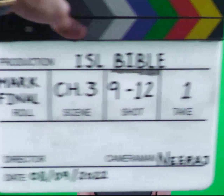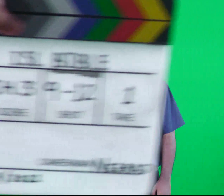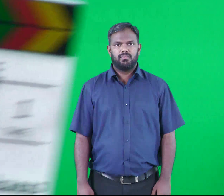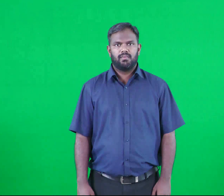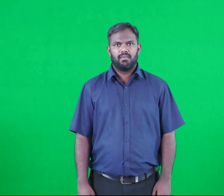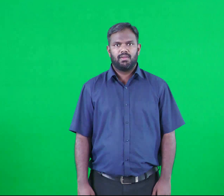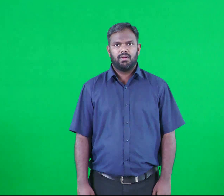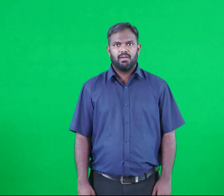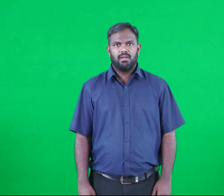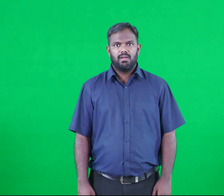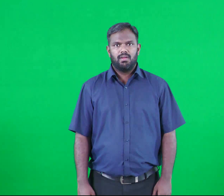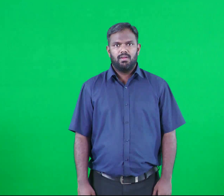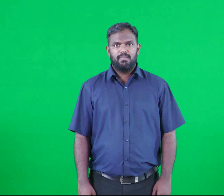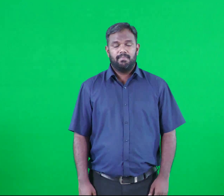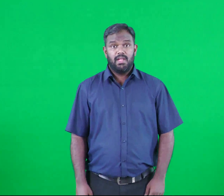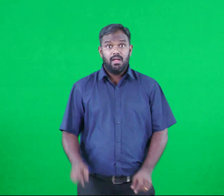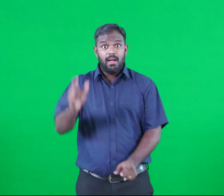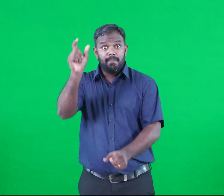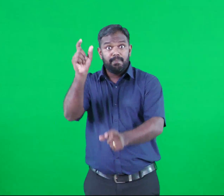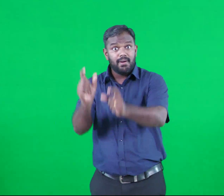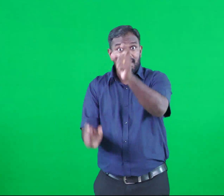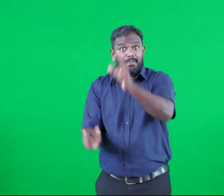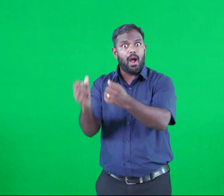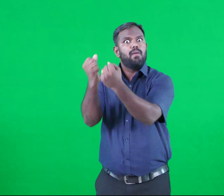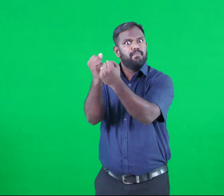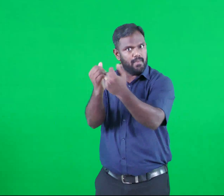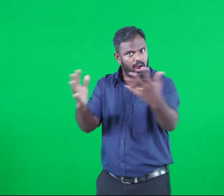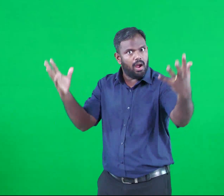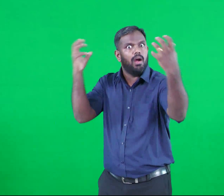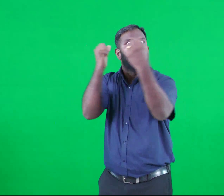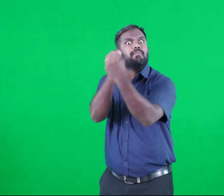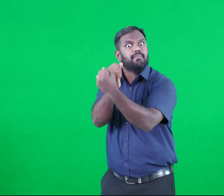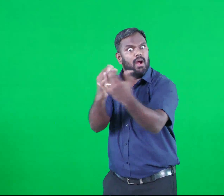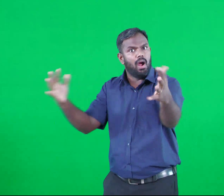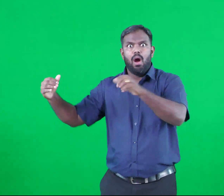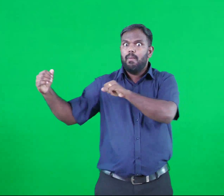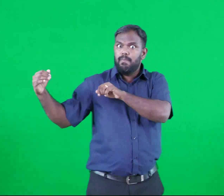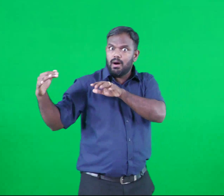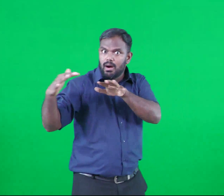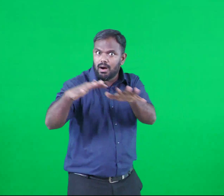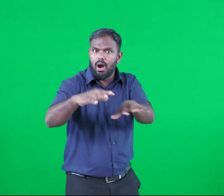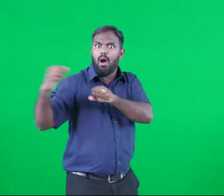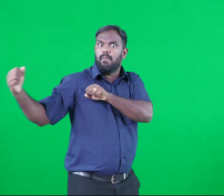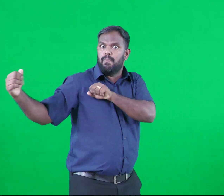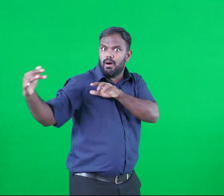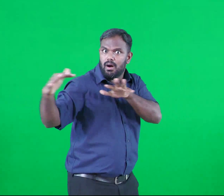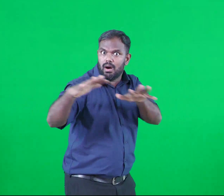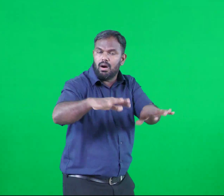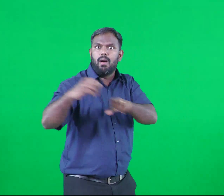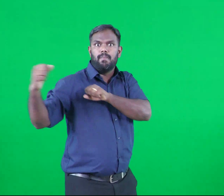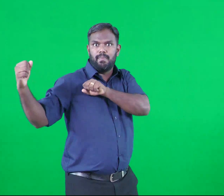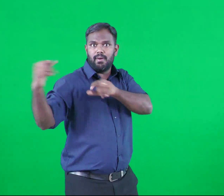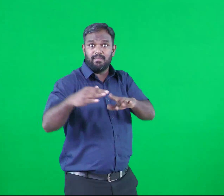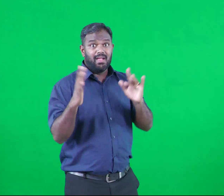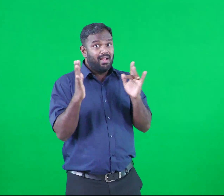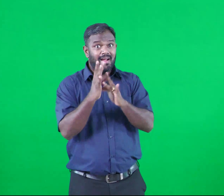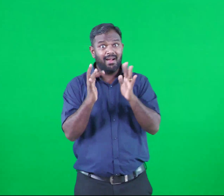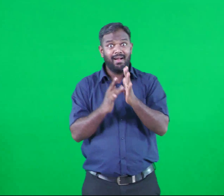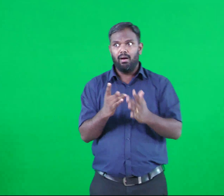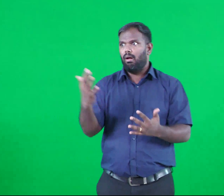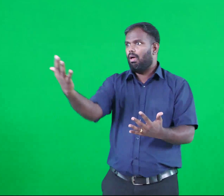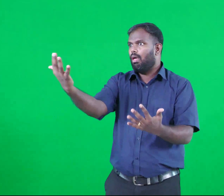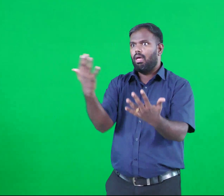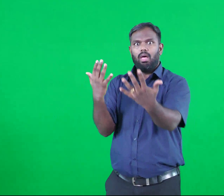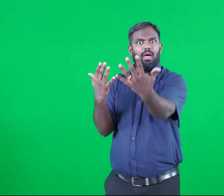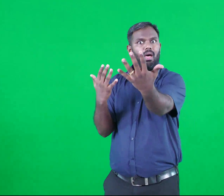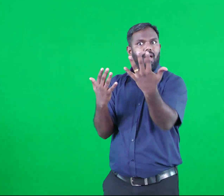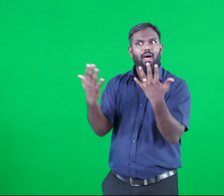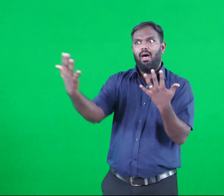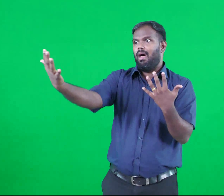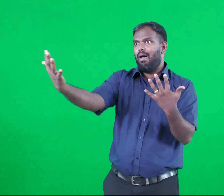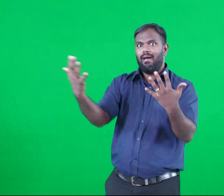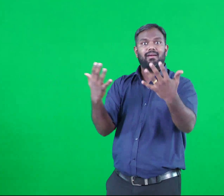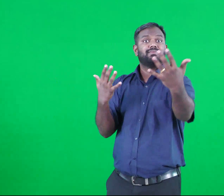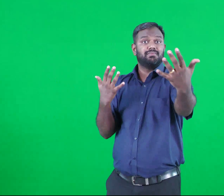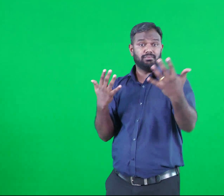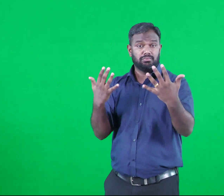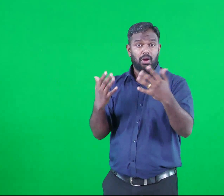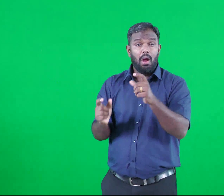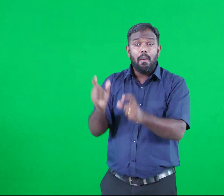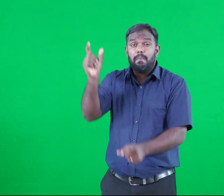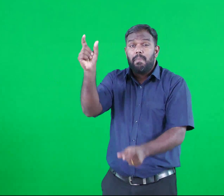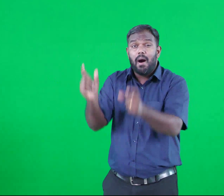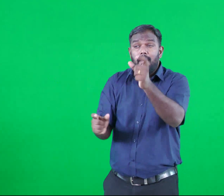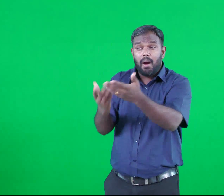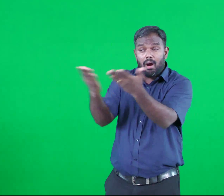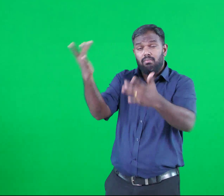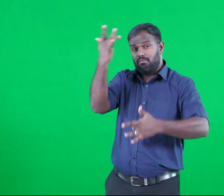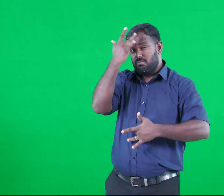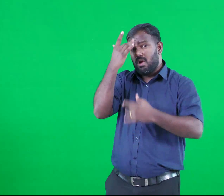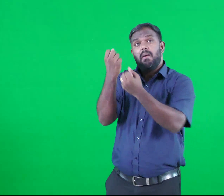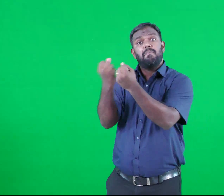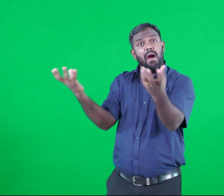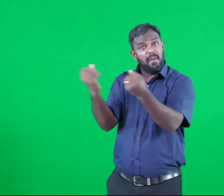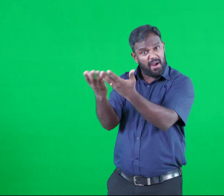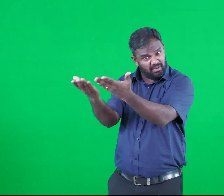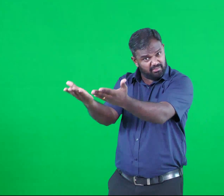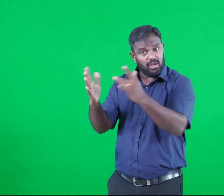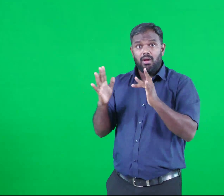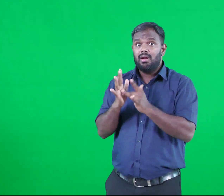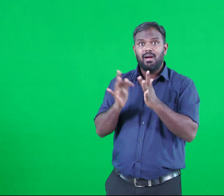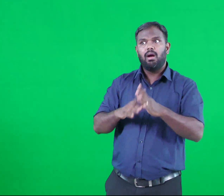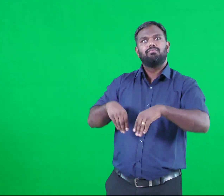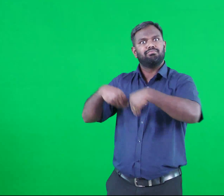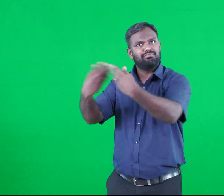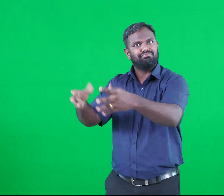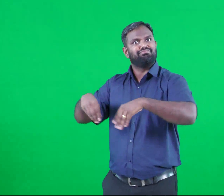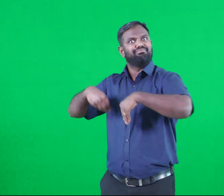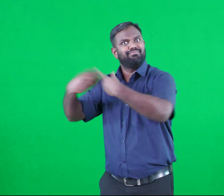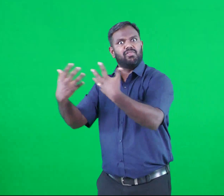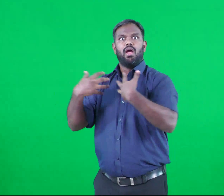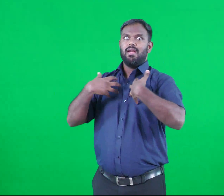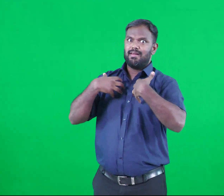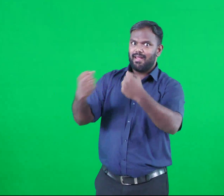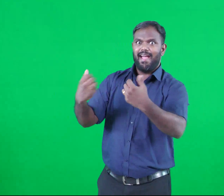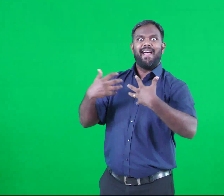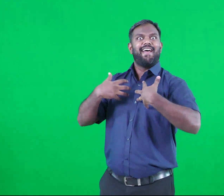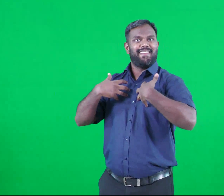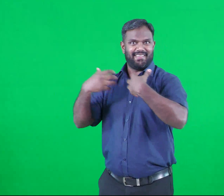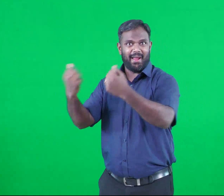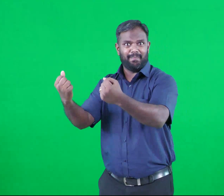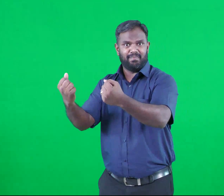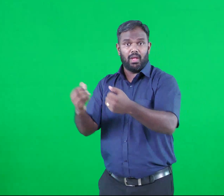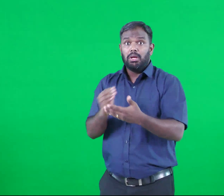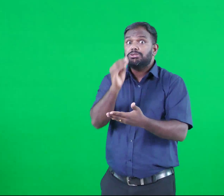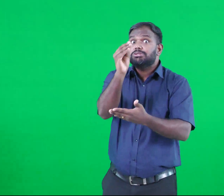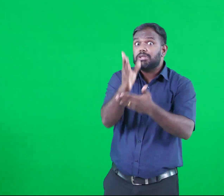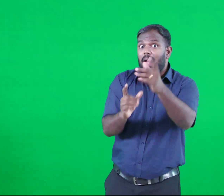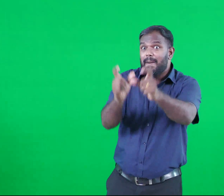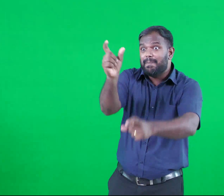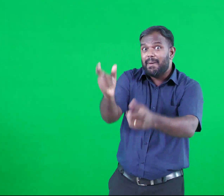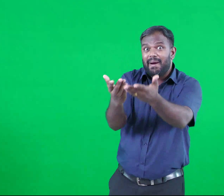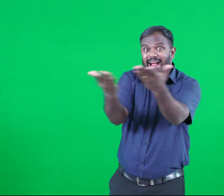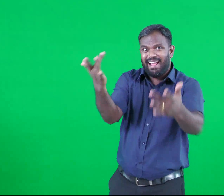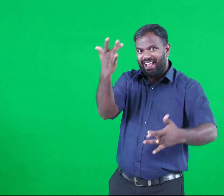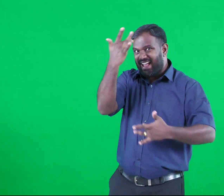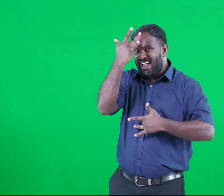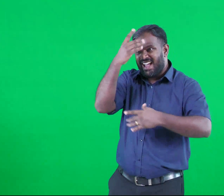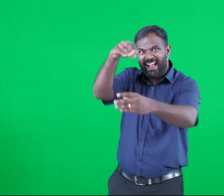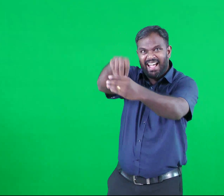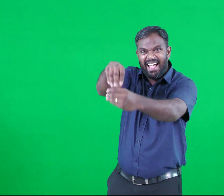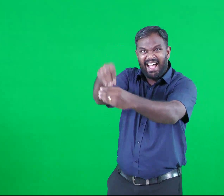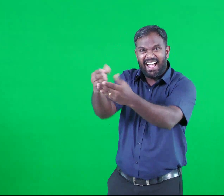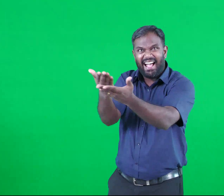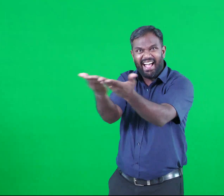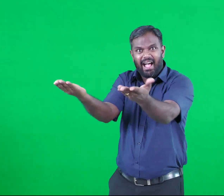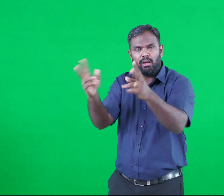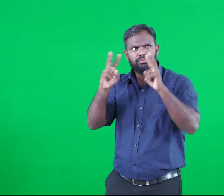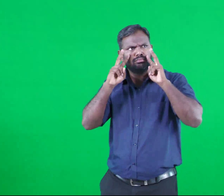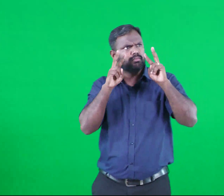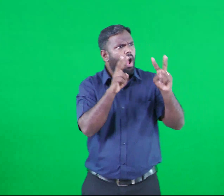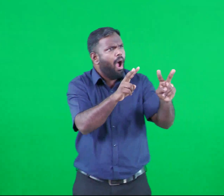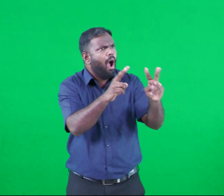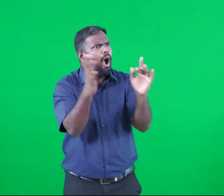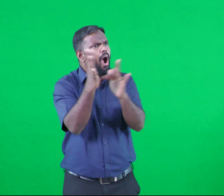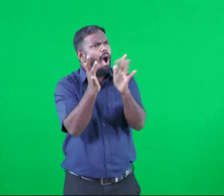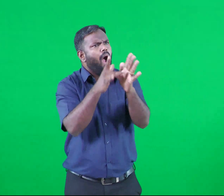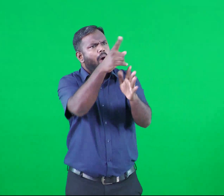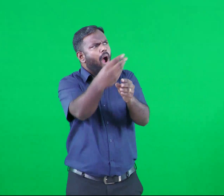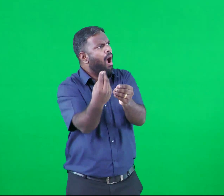Jesus asked His disciples to have a boat ready for Him so that the crowd would not crush Him.